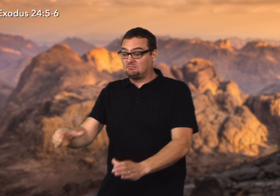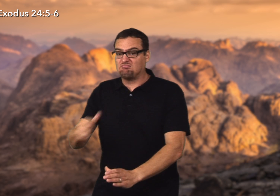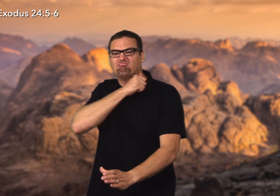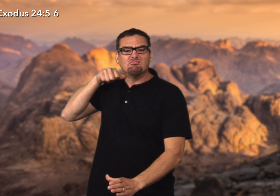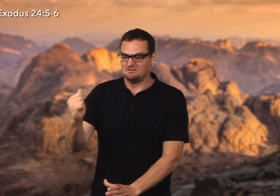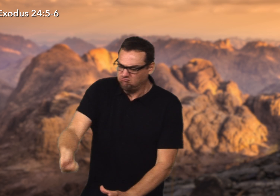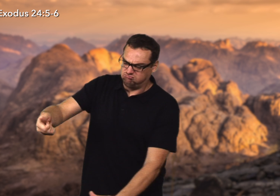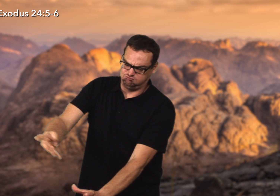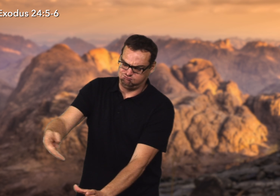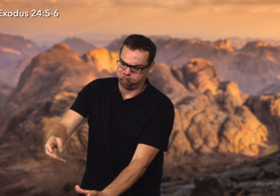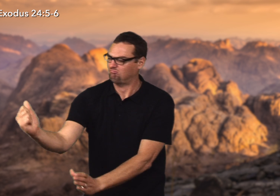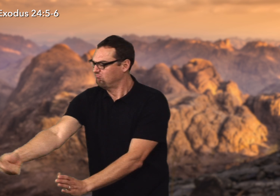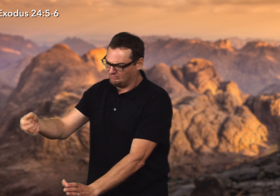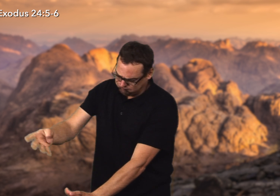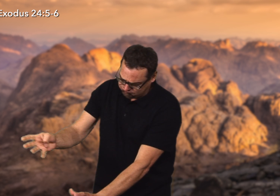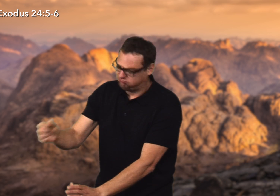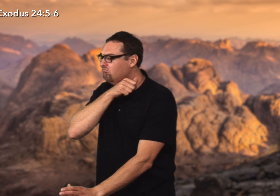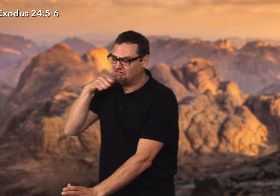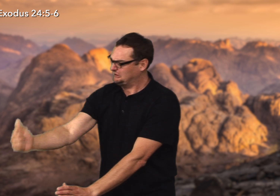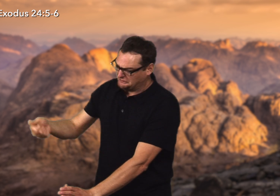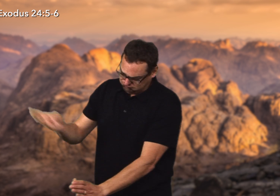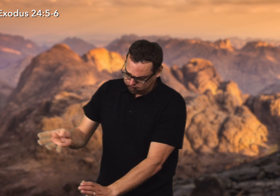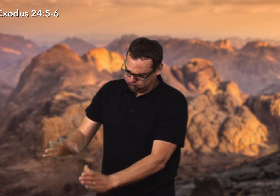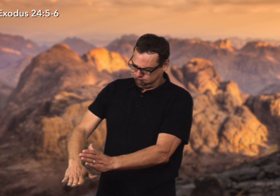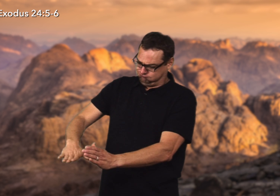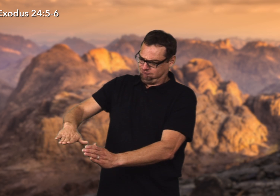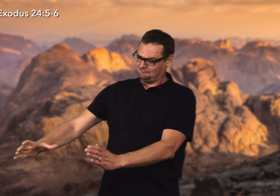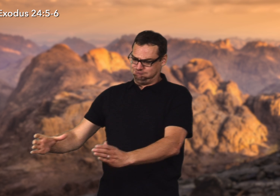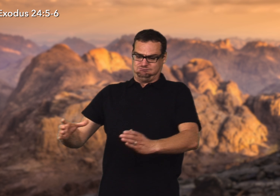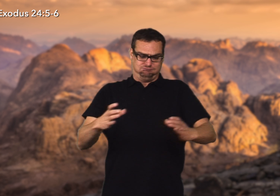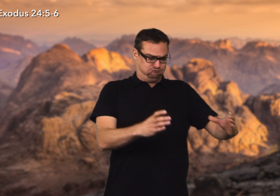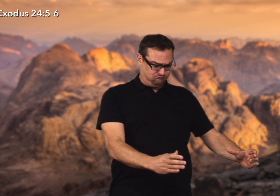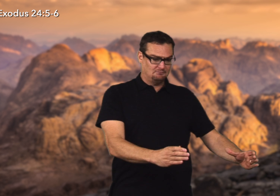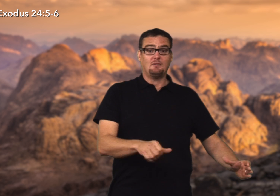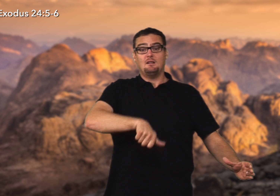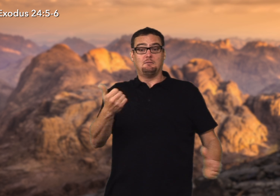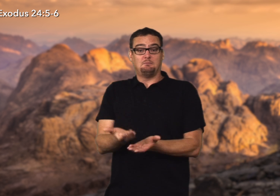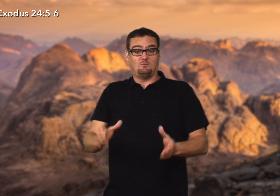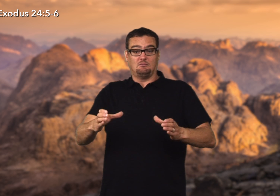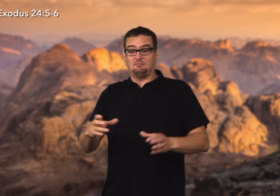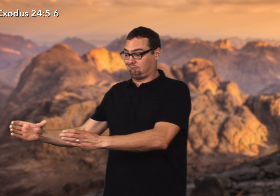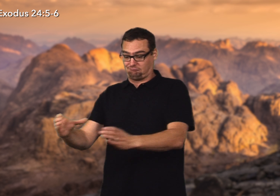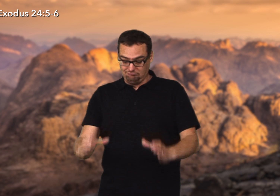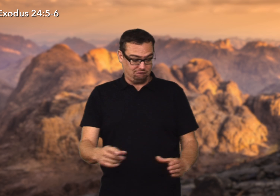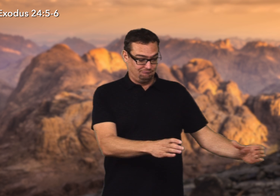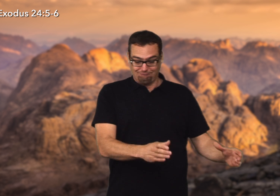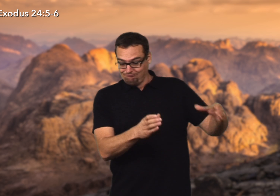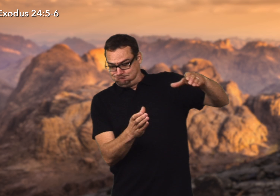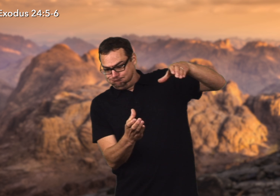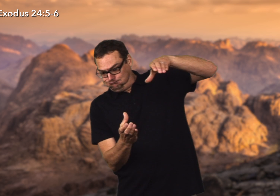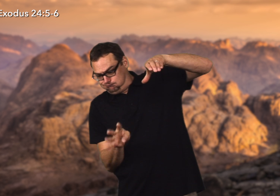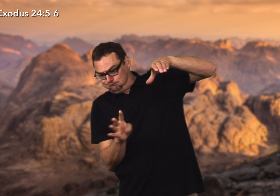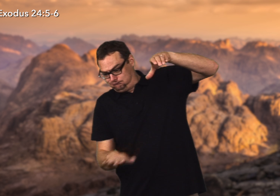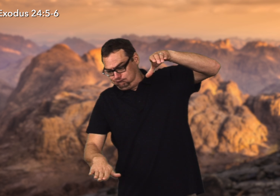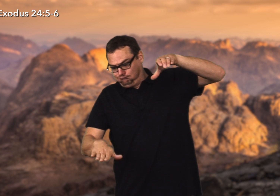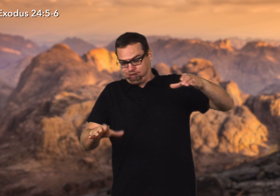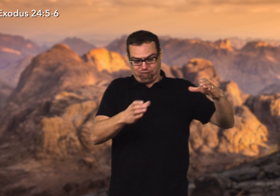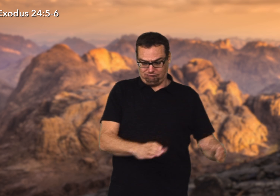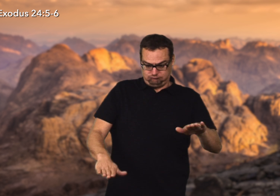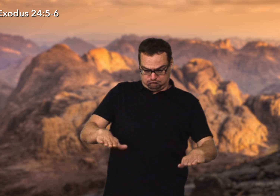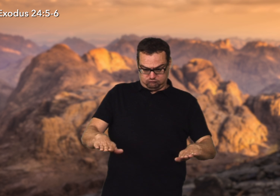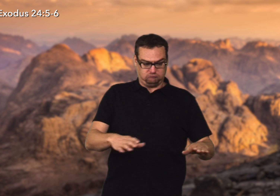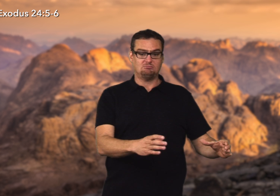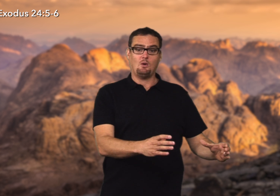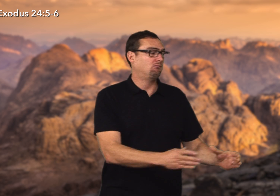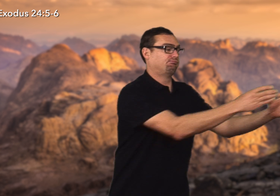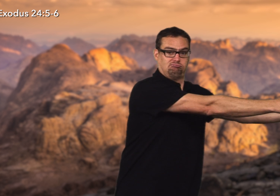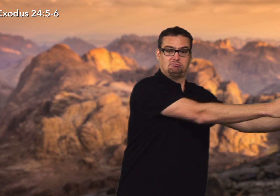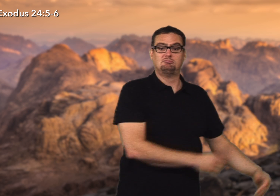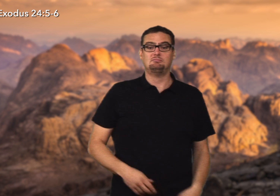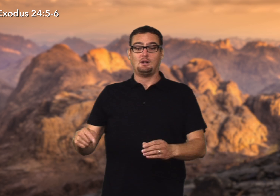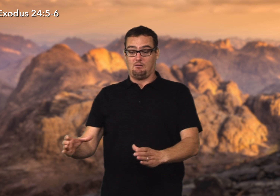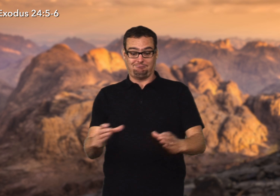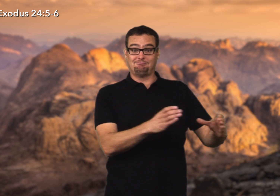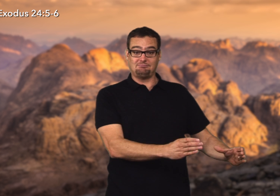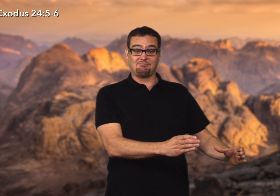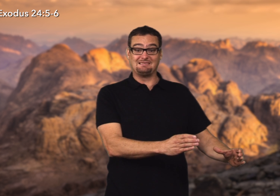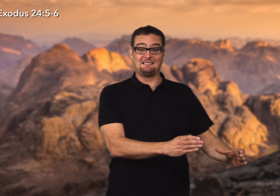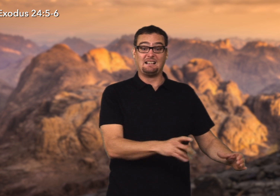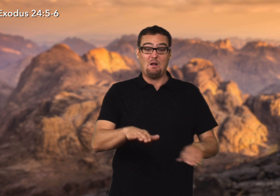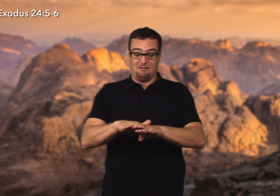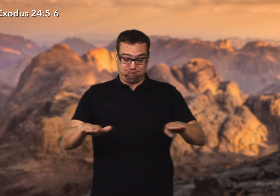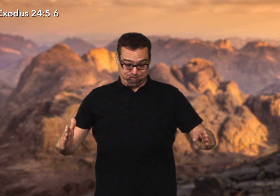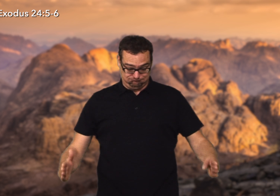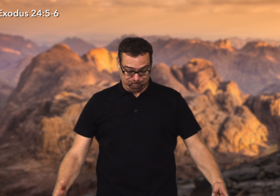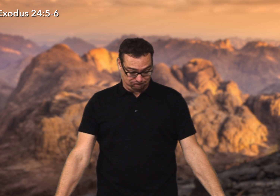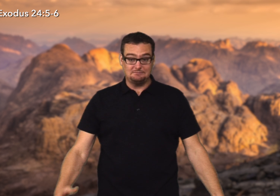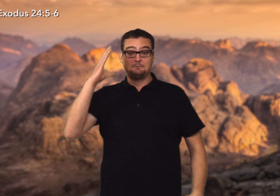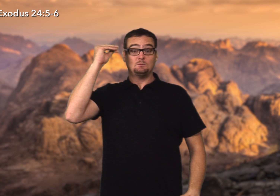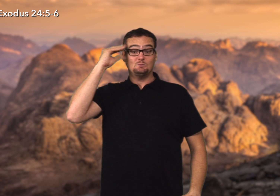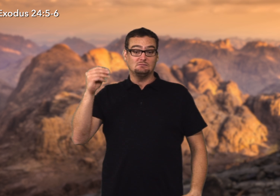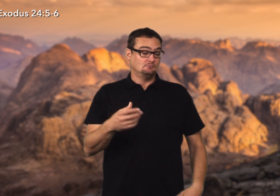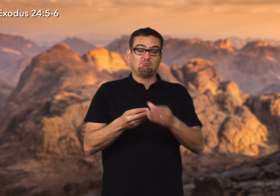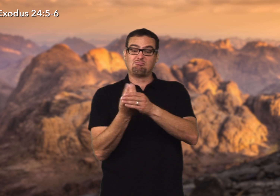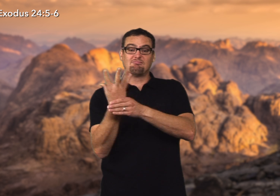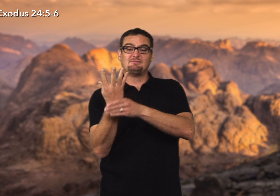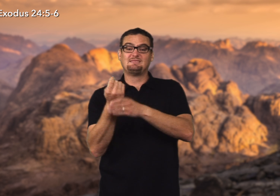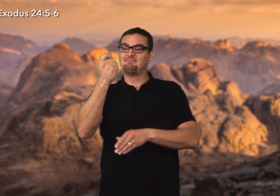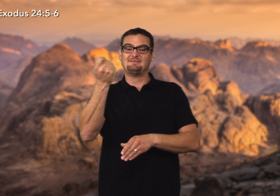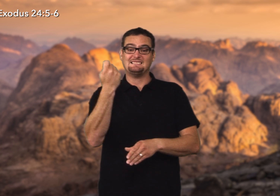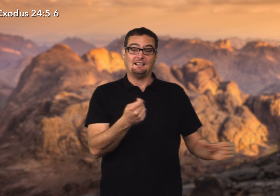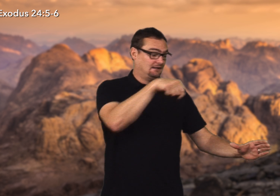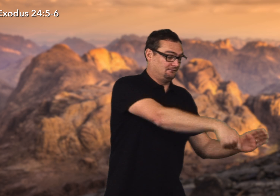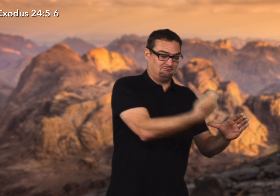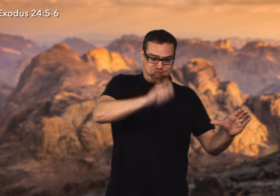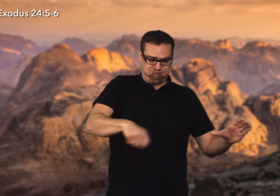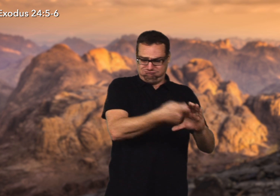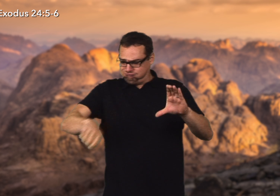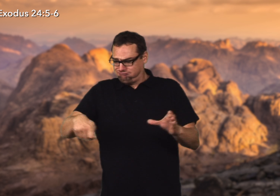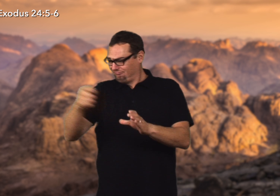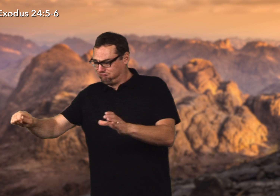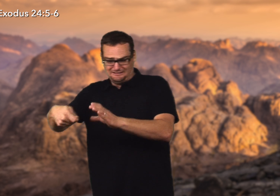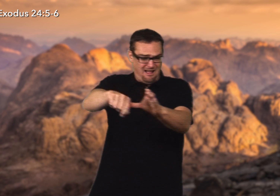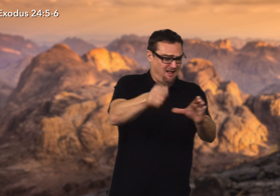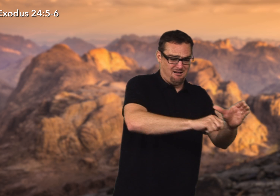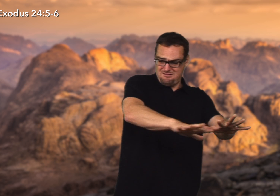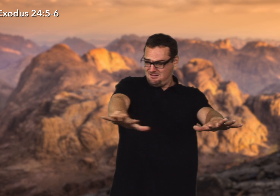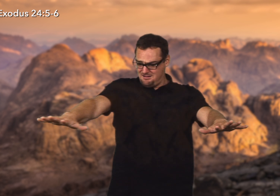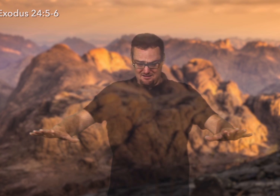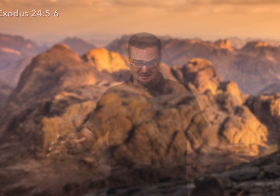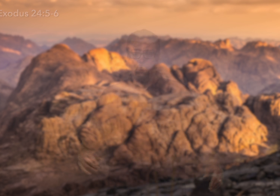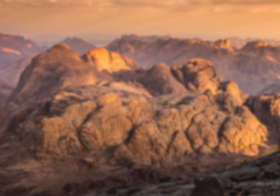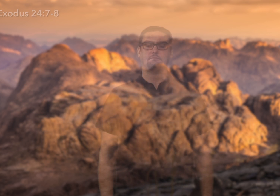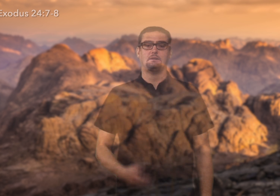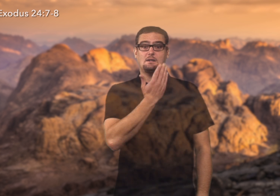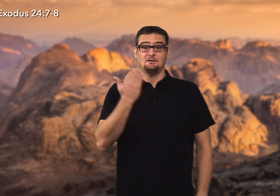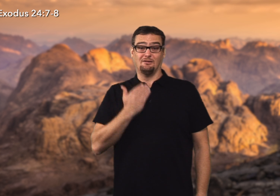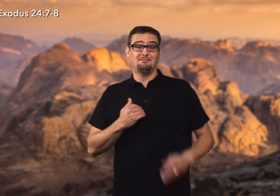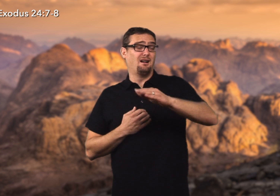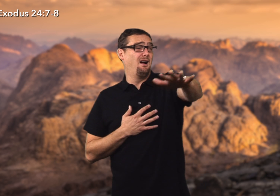Moses took half of the blood and put it in bowls, and the other half he sprinkled on the altar.